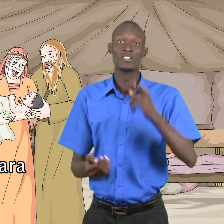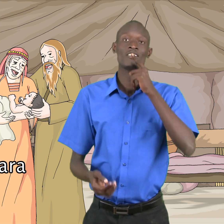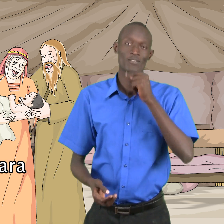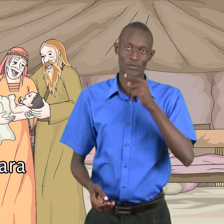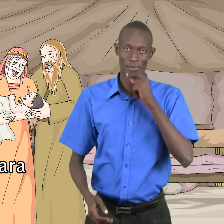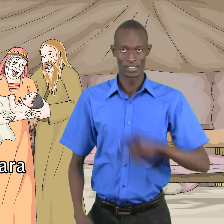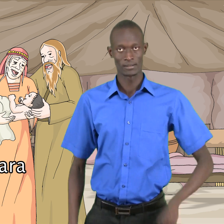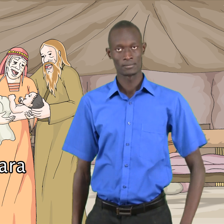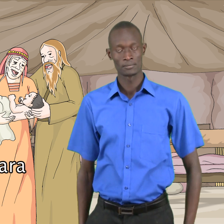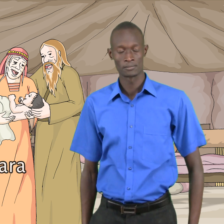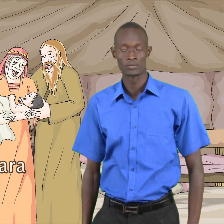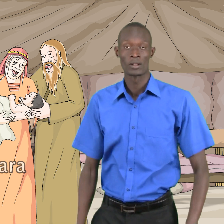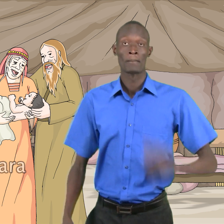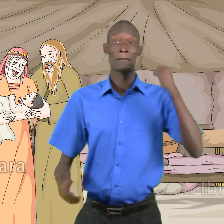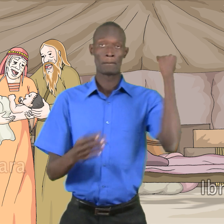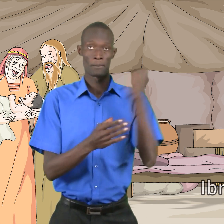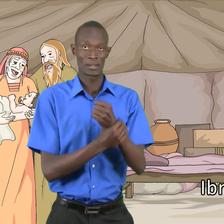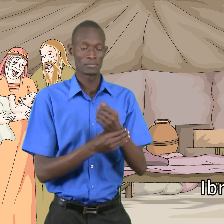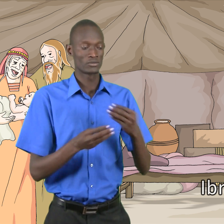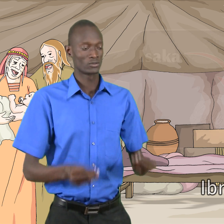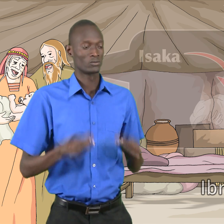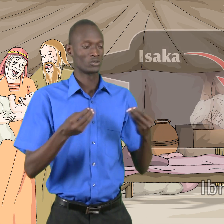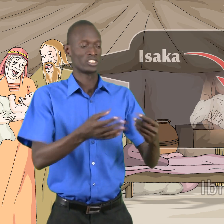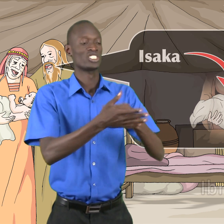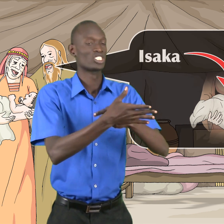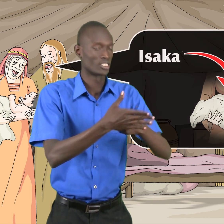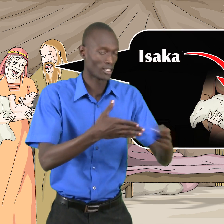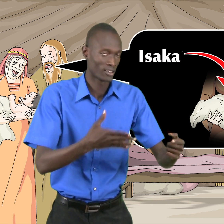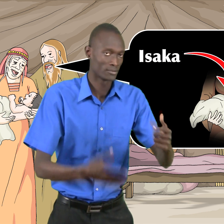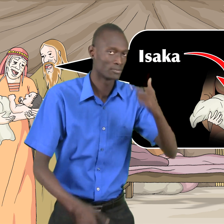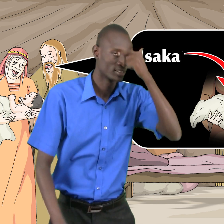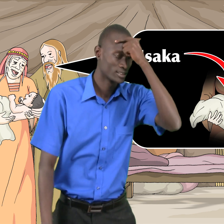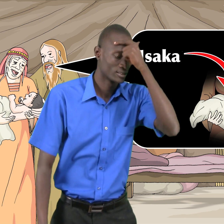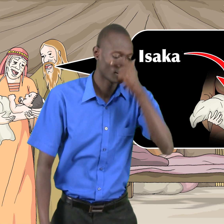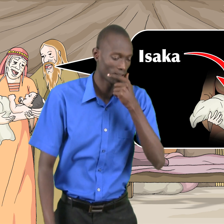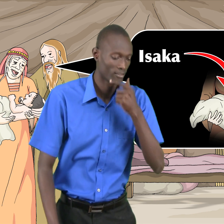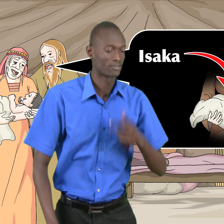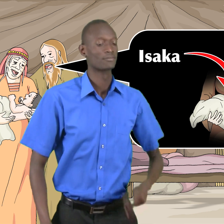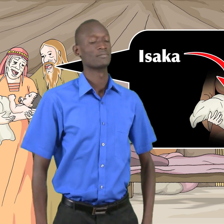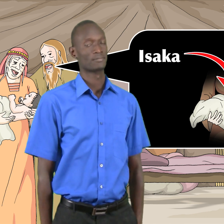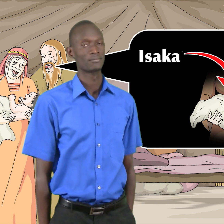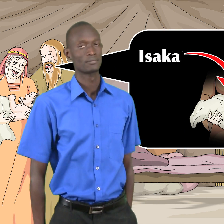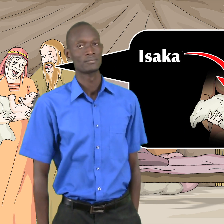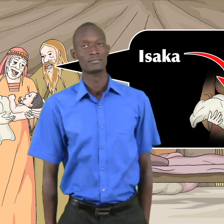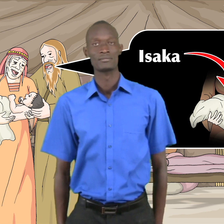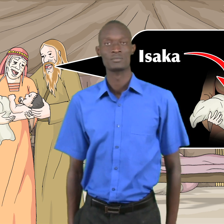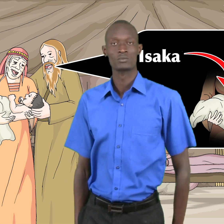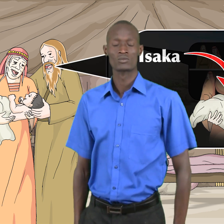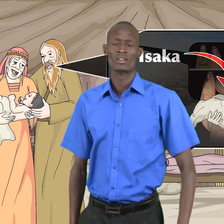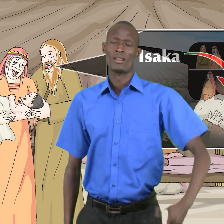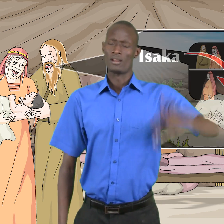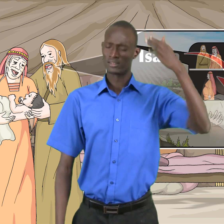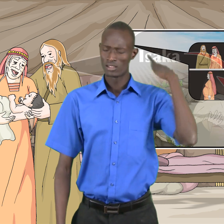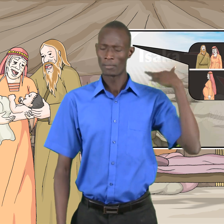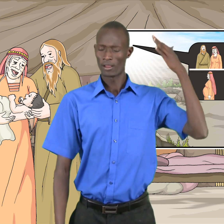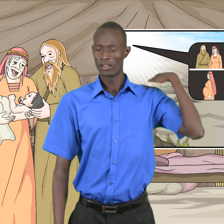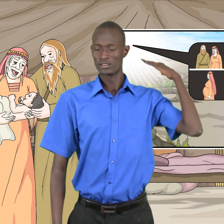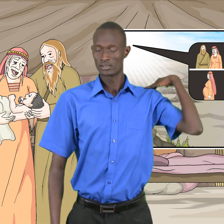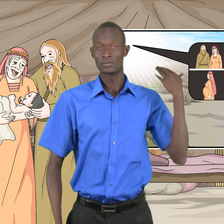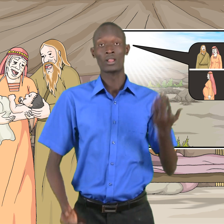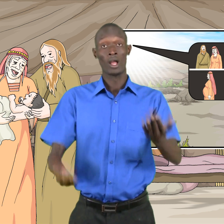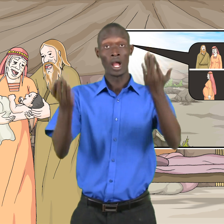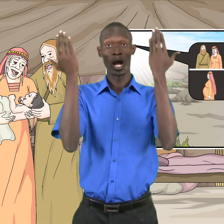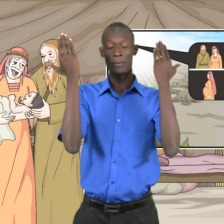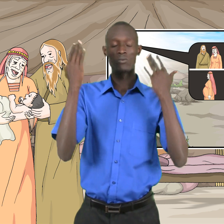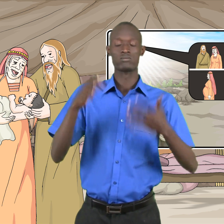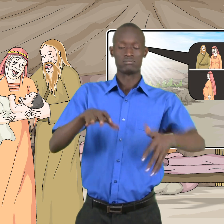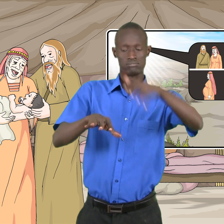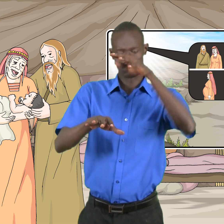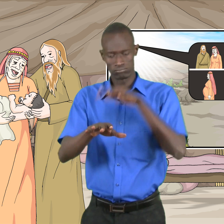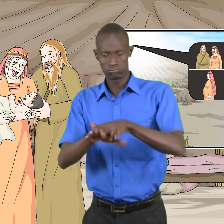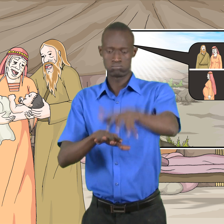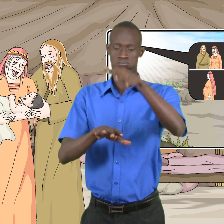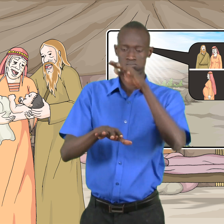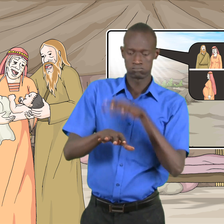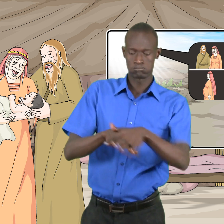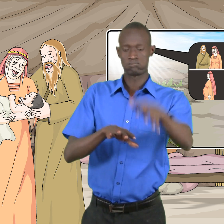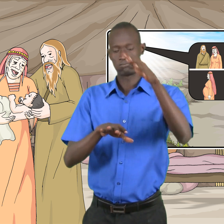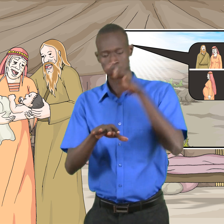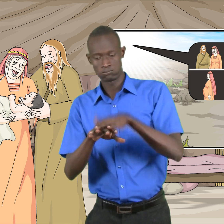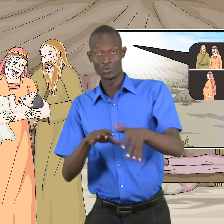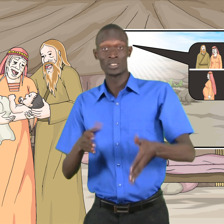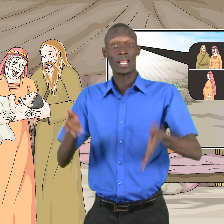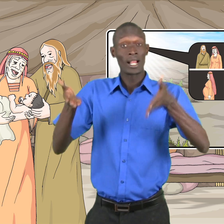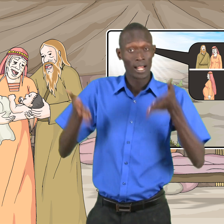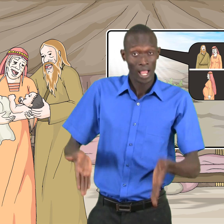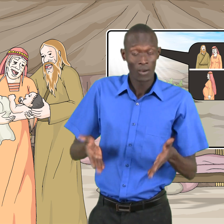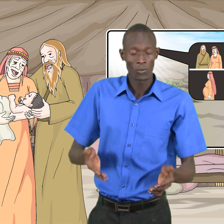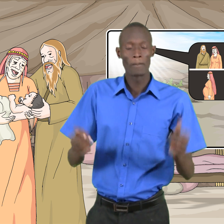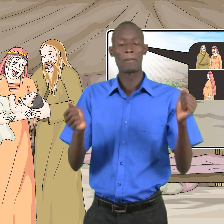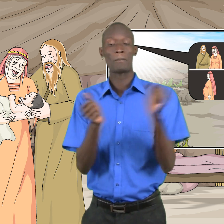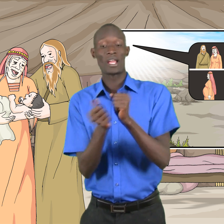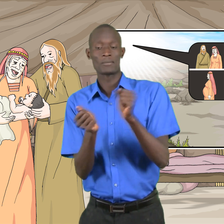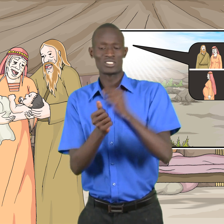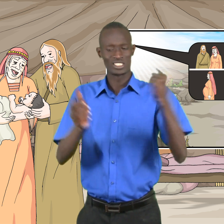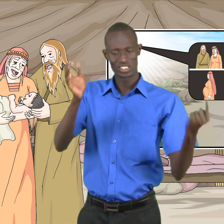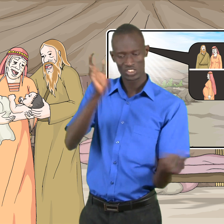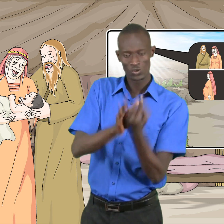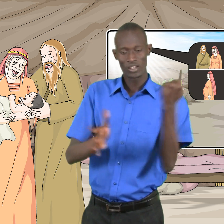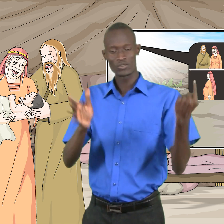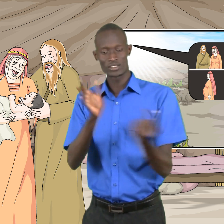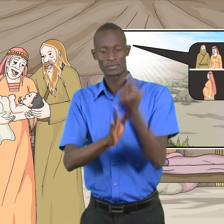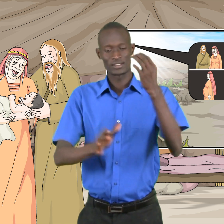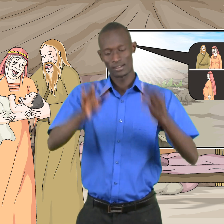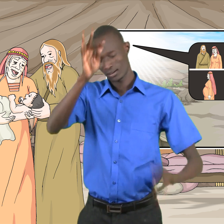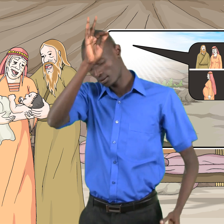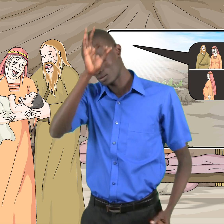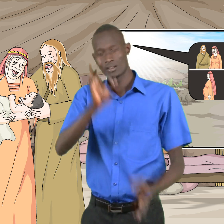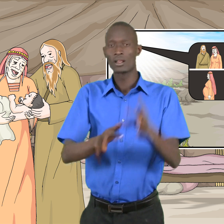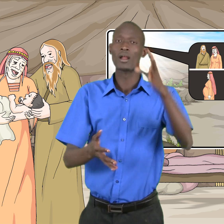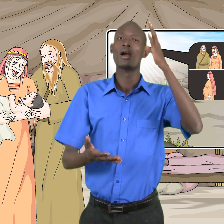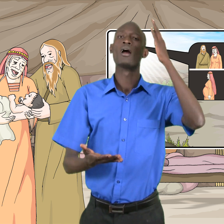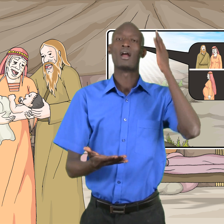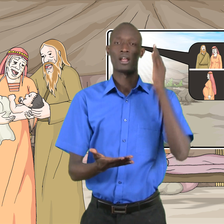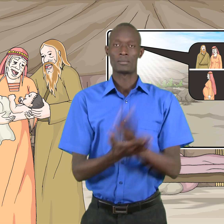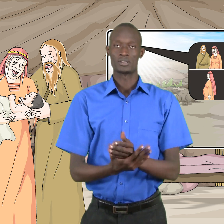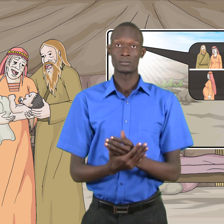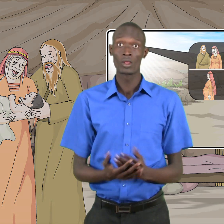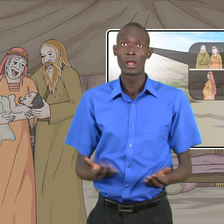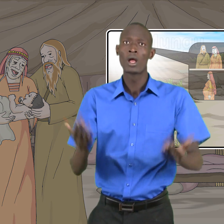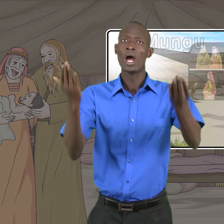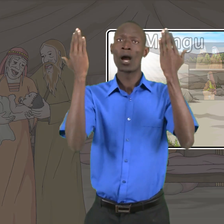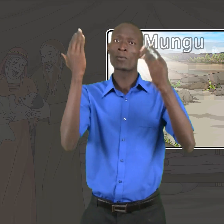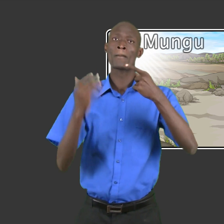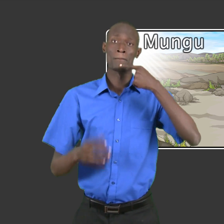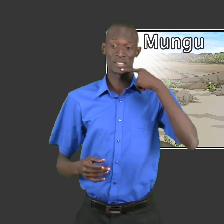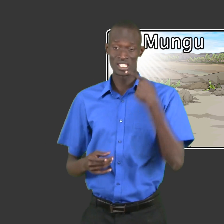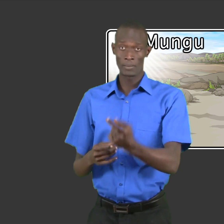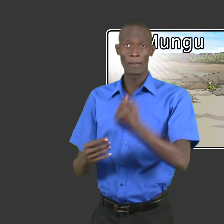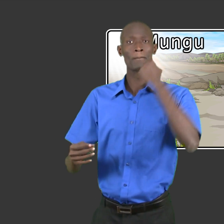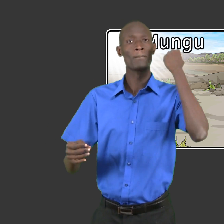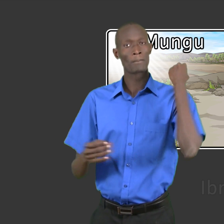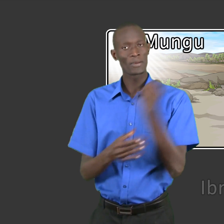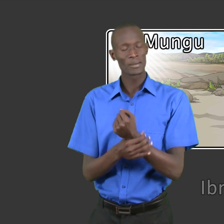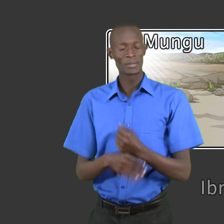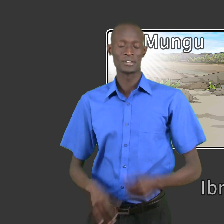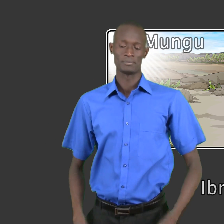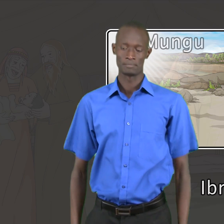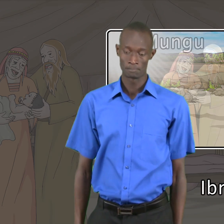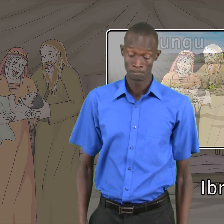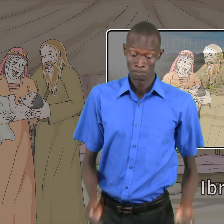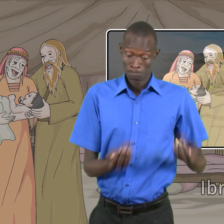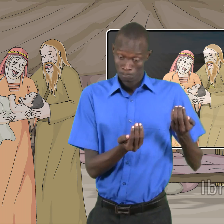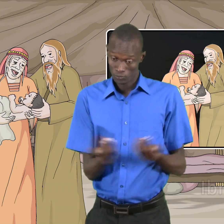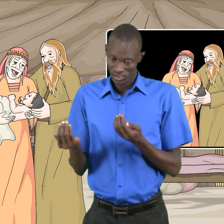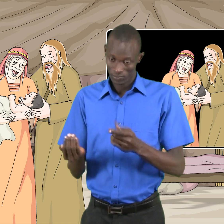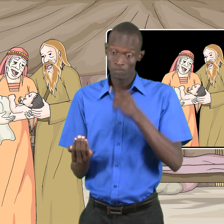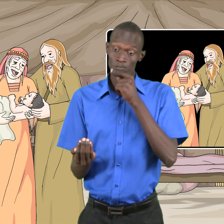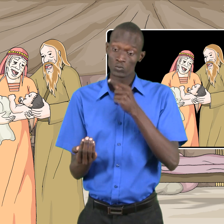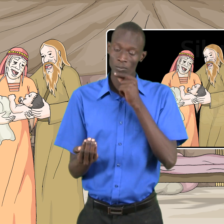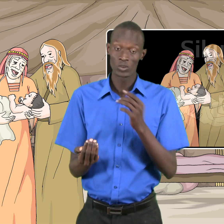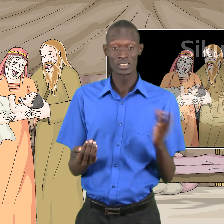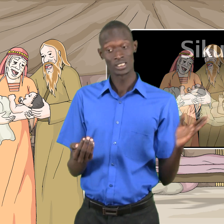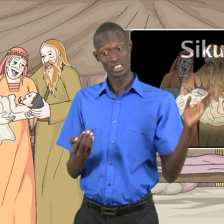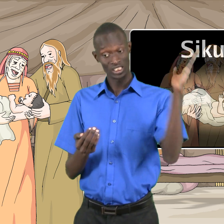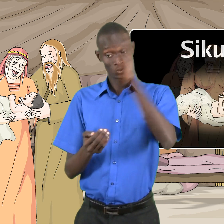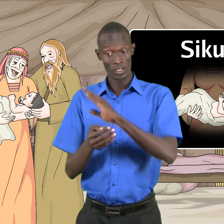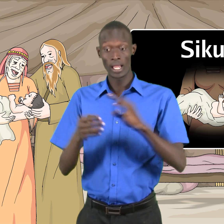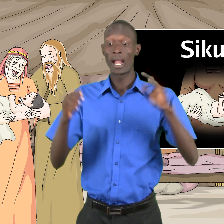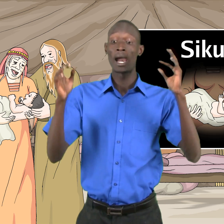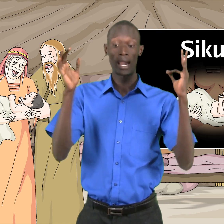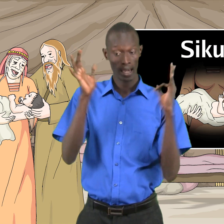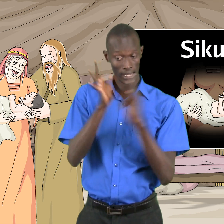And Abraham gave the name Isaac to the son Sarah bore to him.